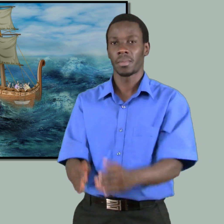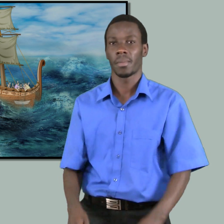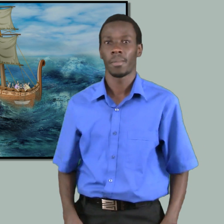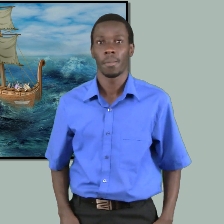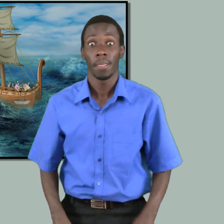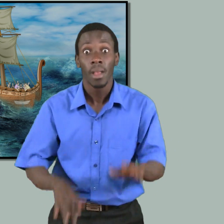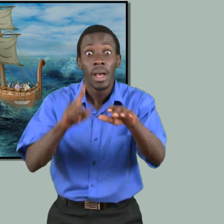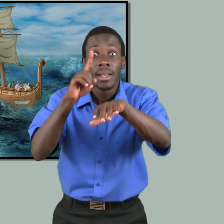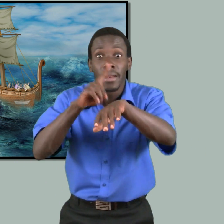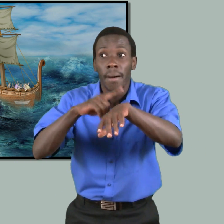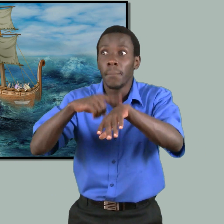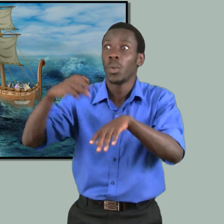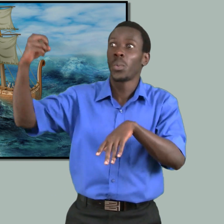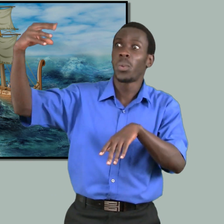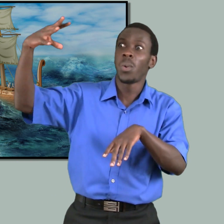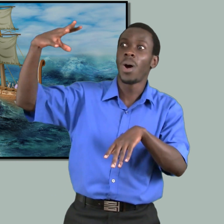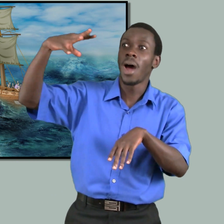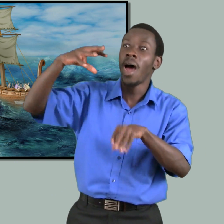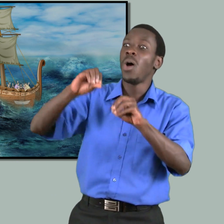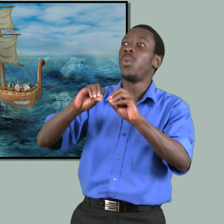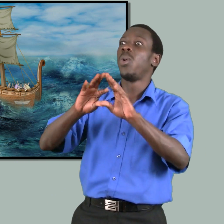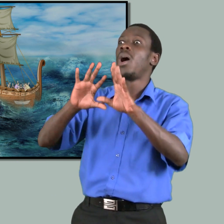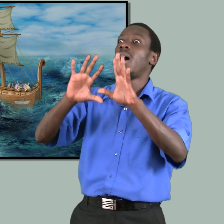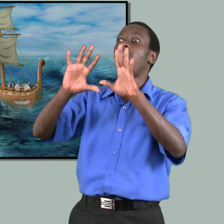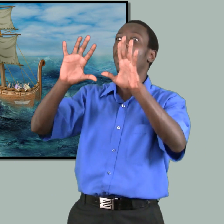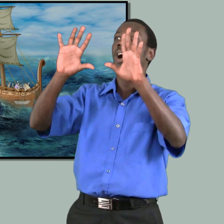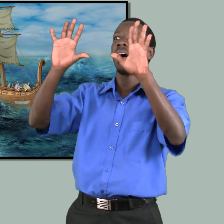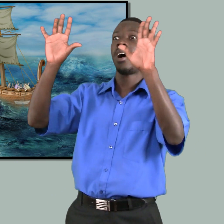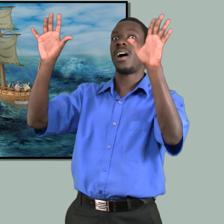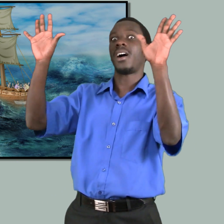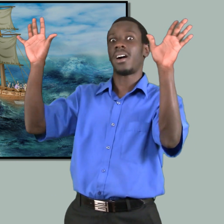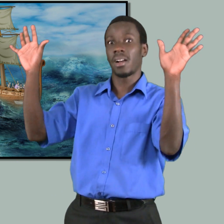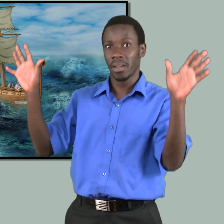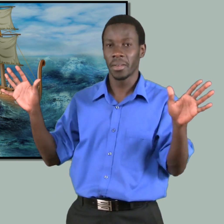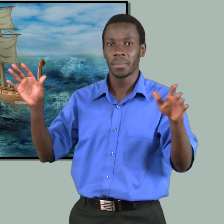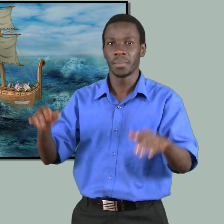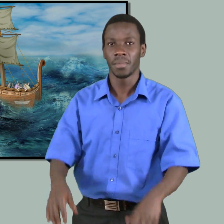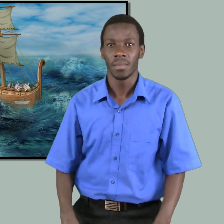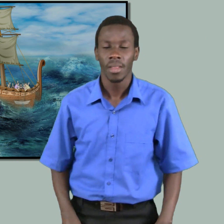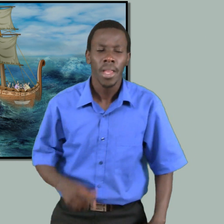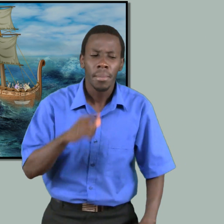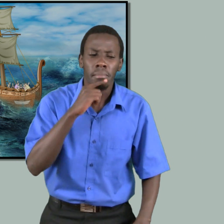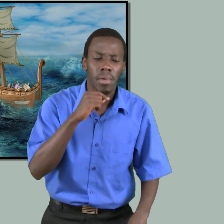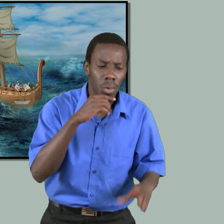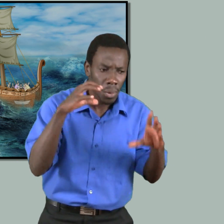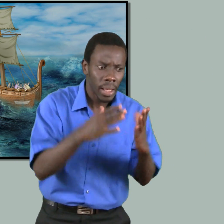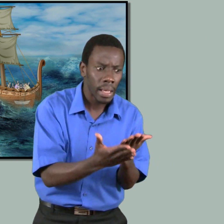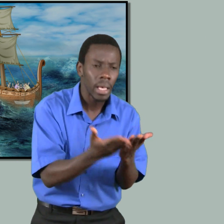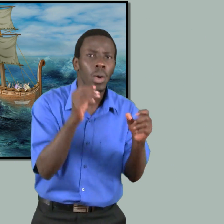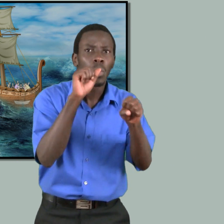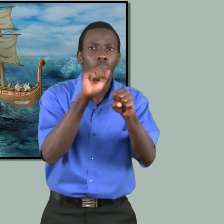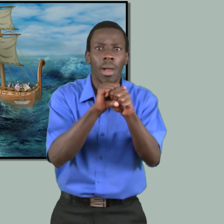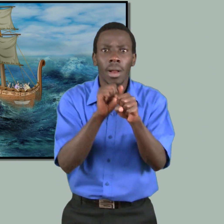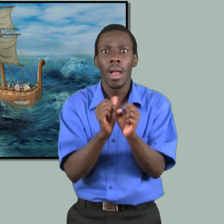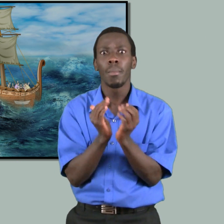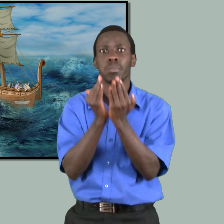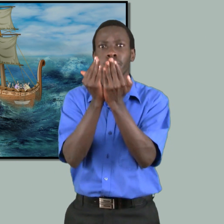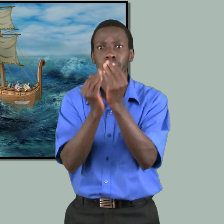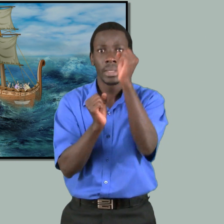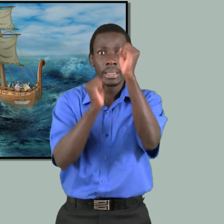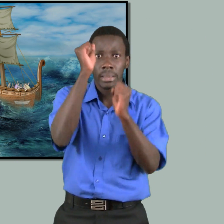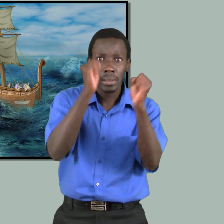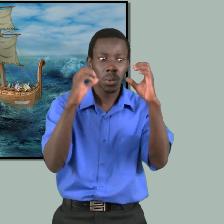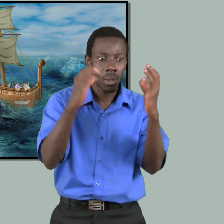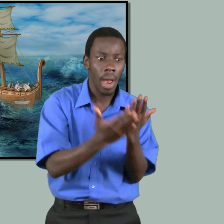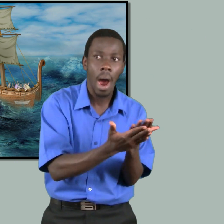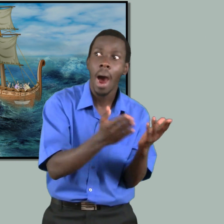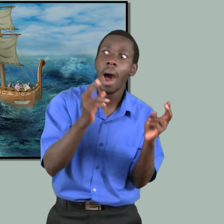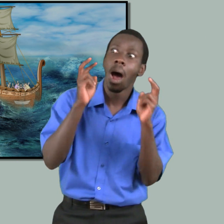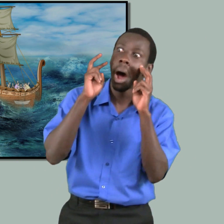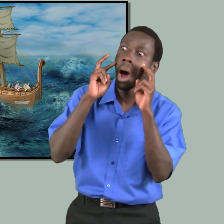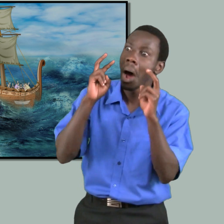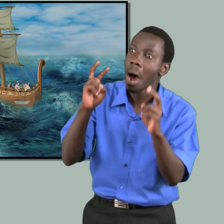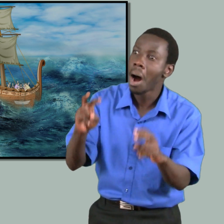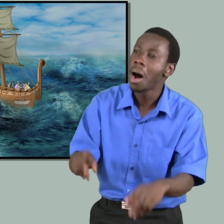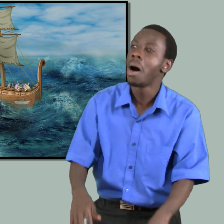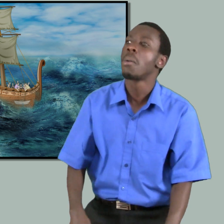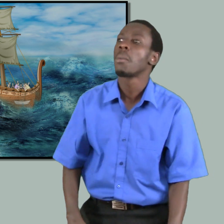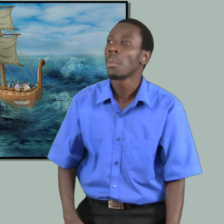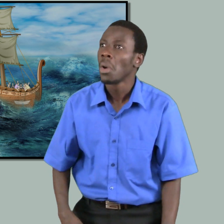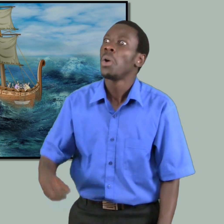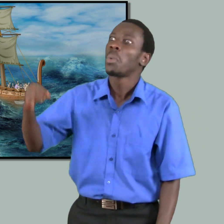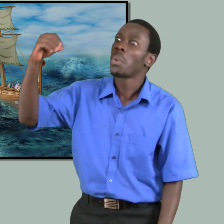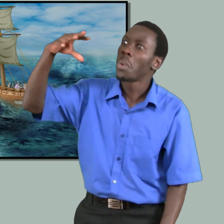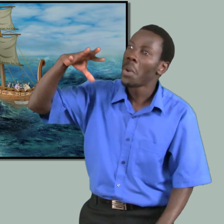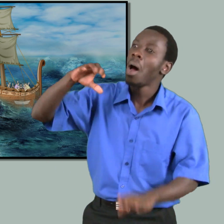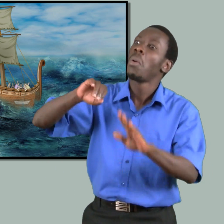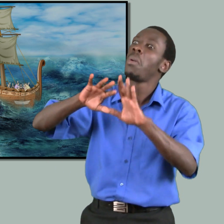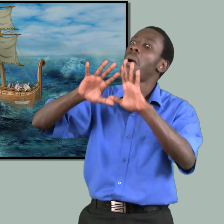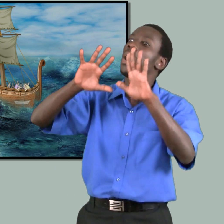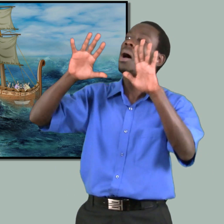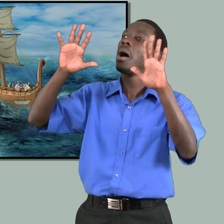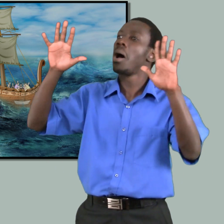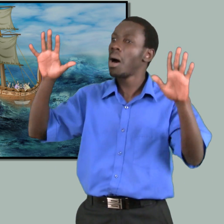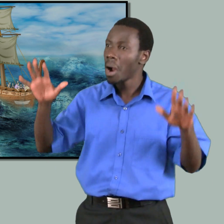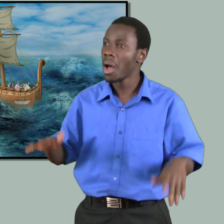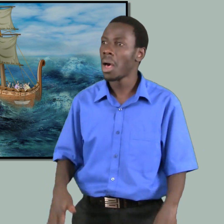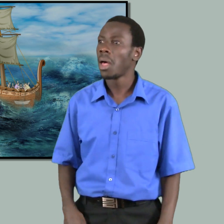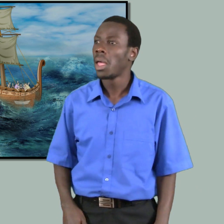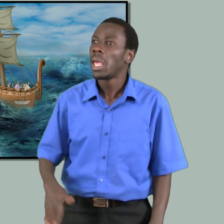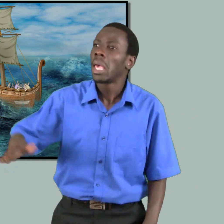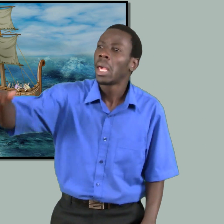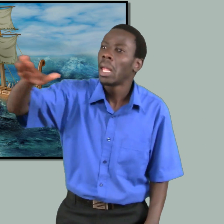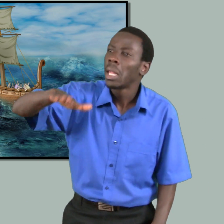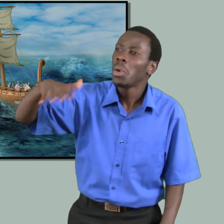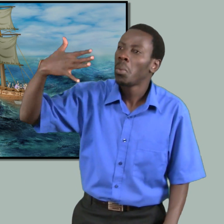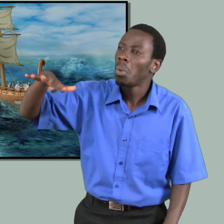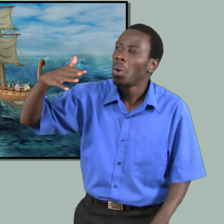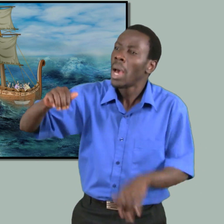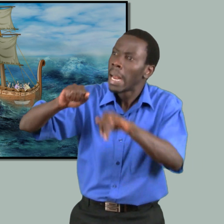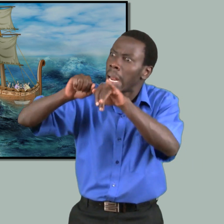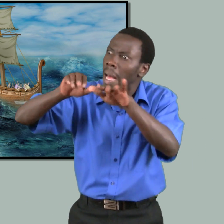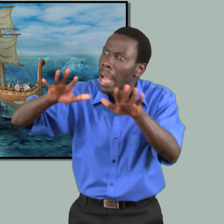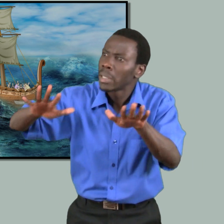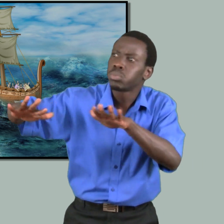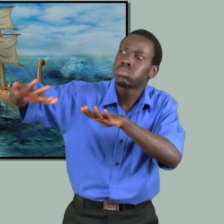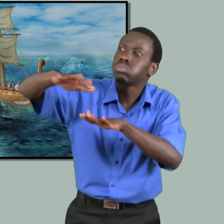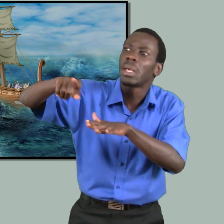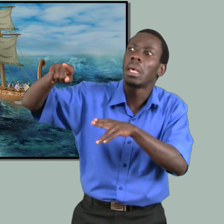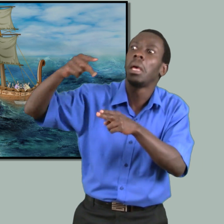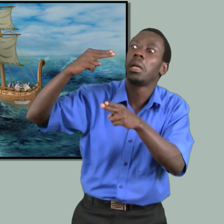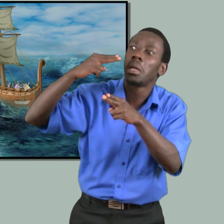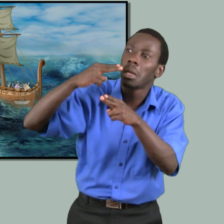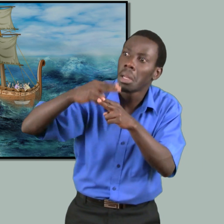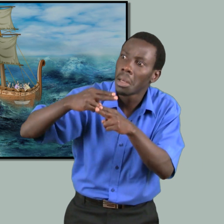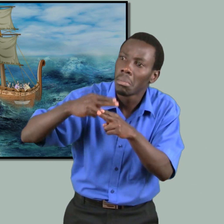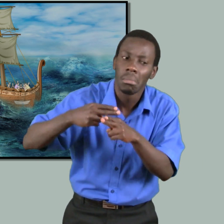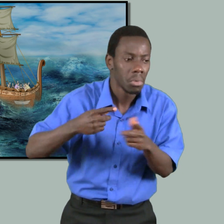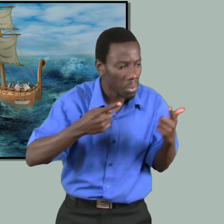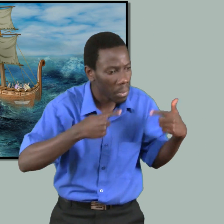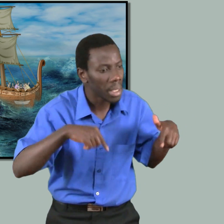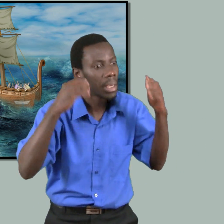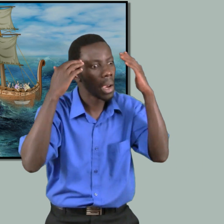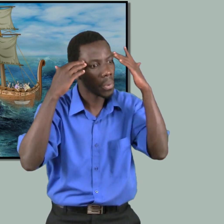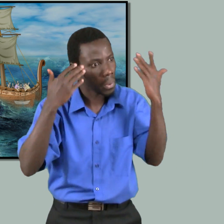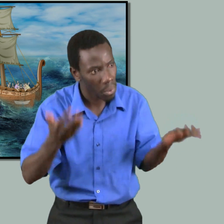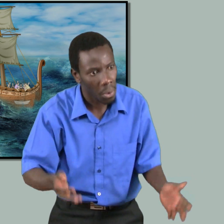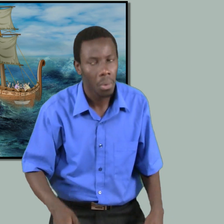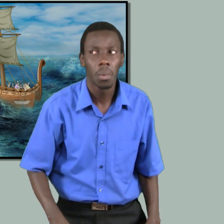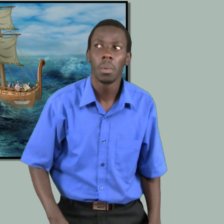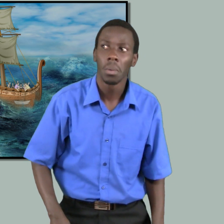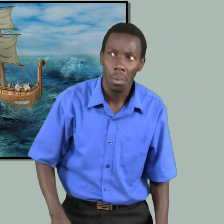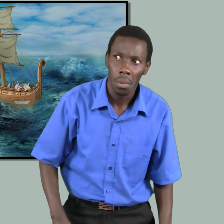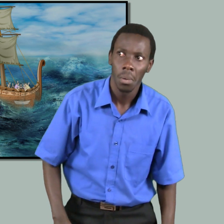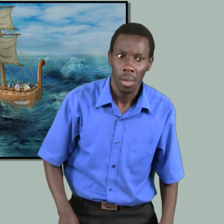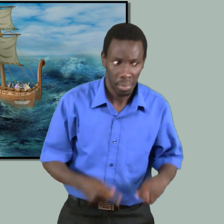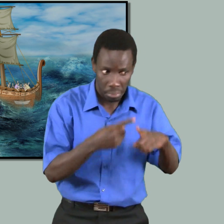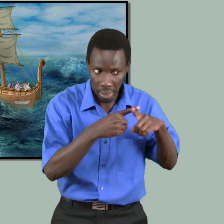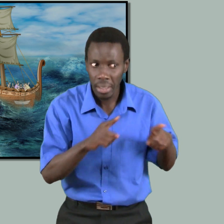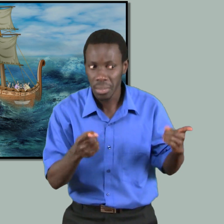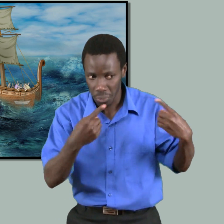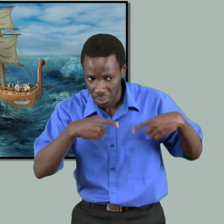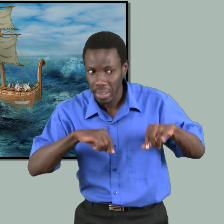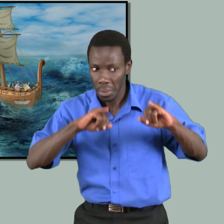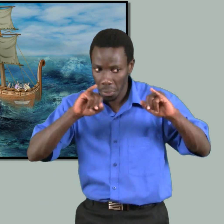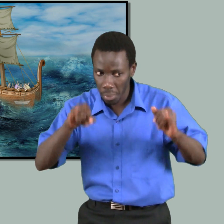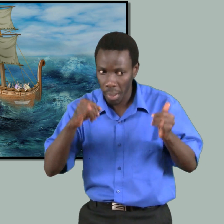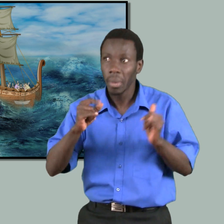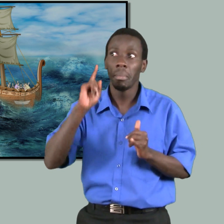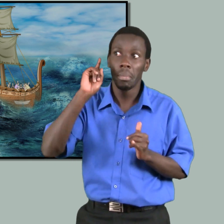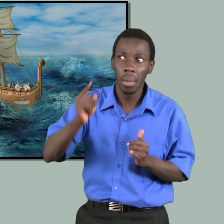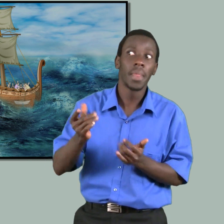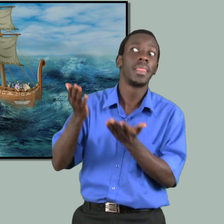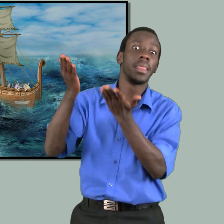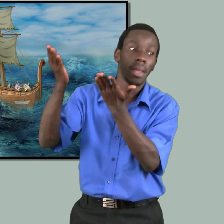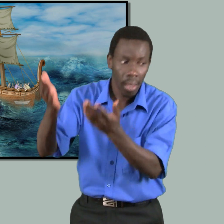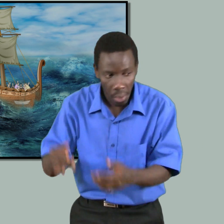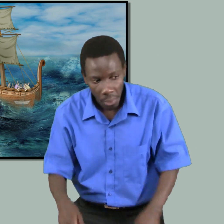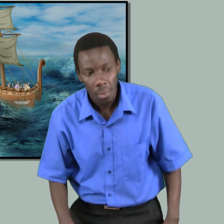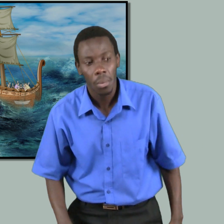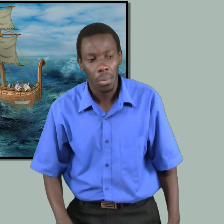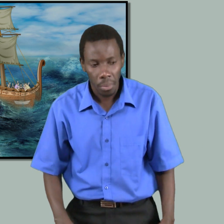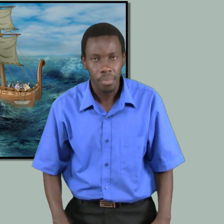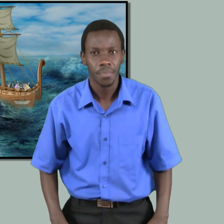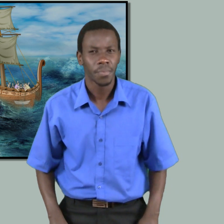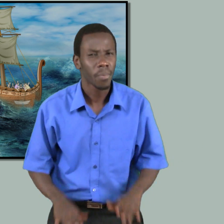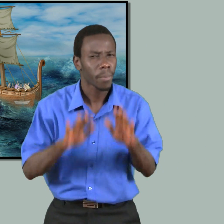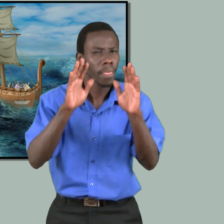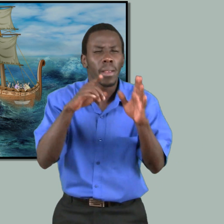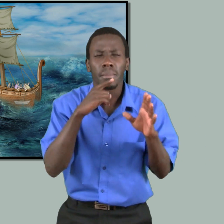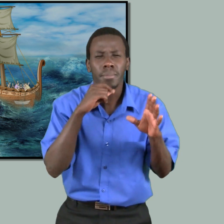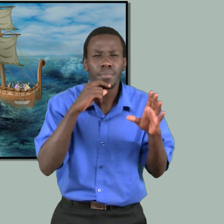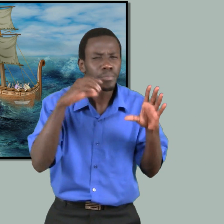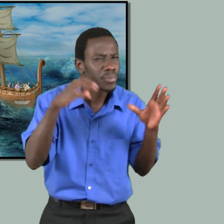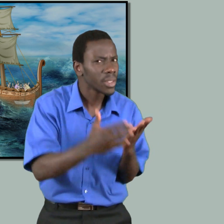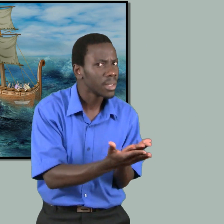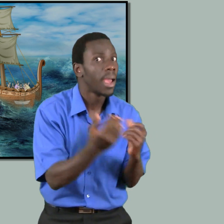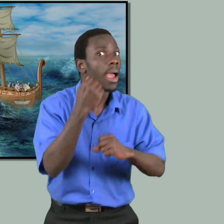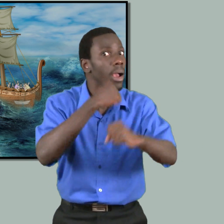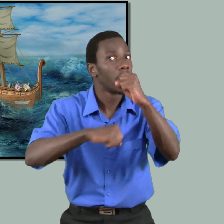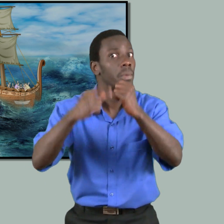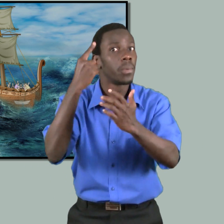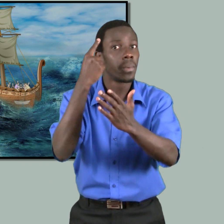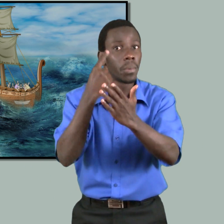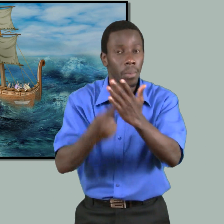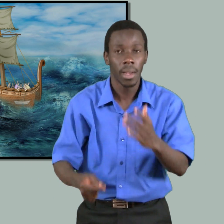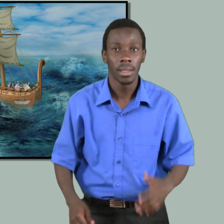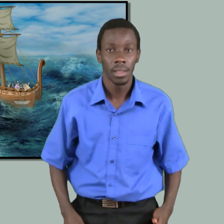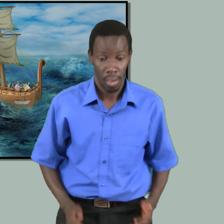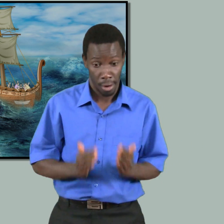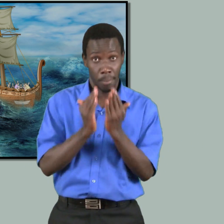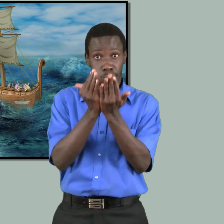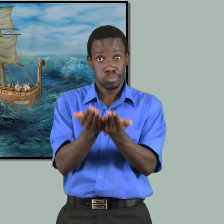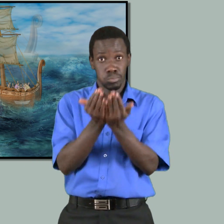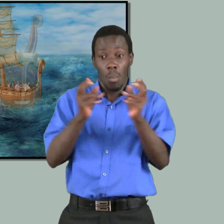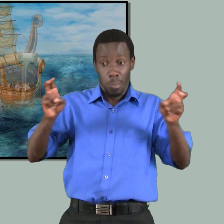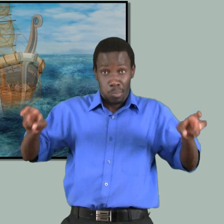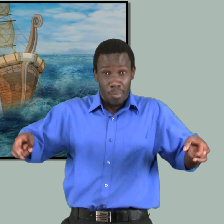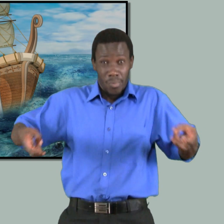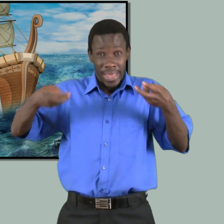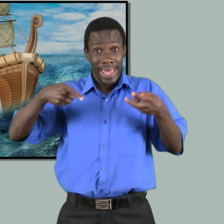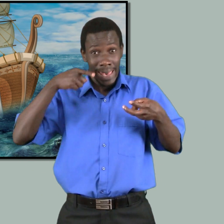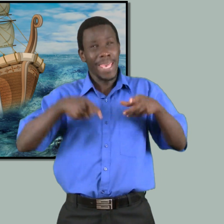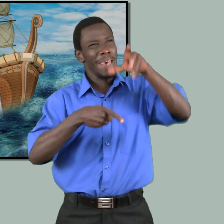When daylight came, they did not recognize the land, but they sighted a bay with a sandy beach, where they decided to run the ship aground if they could.